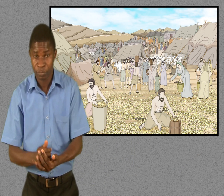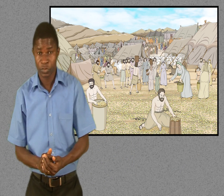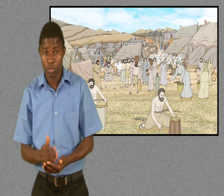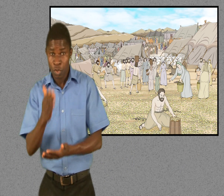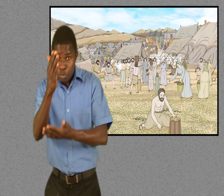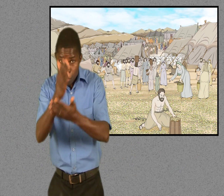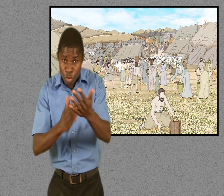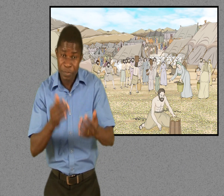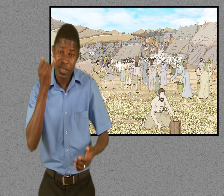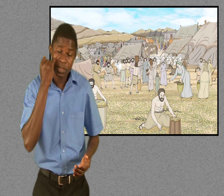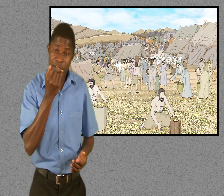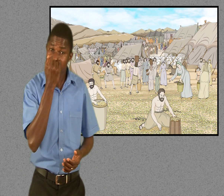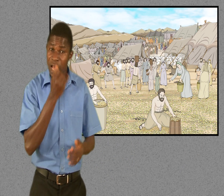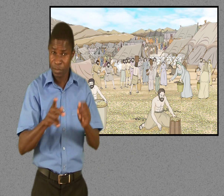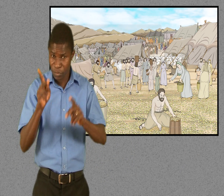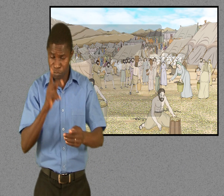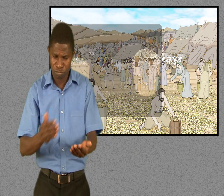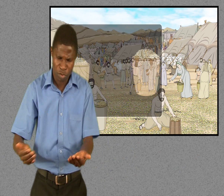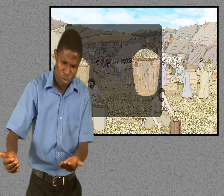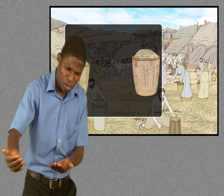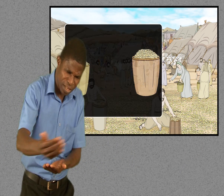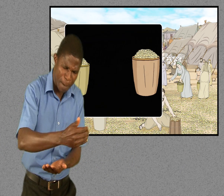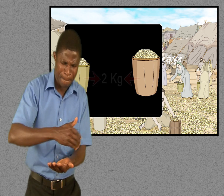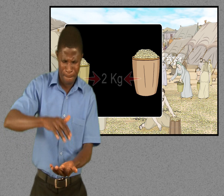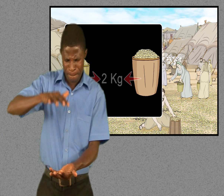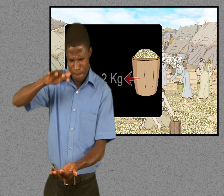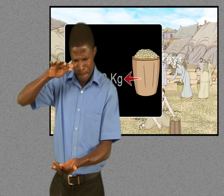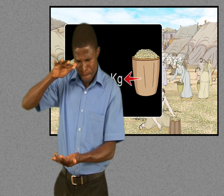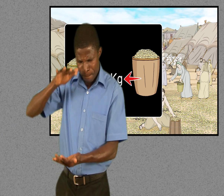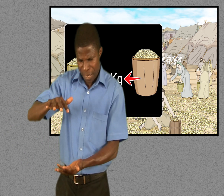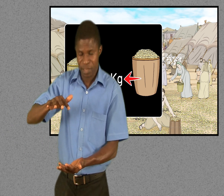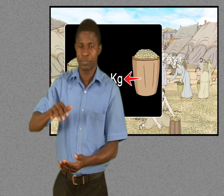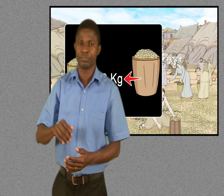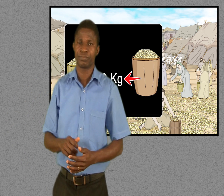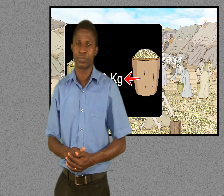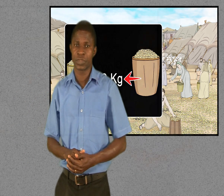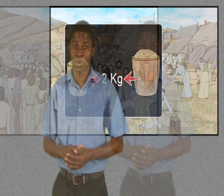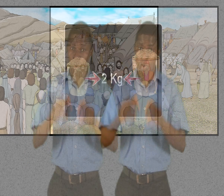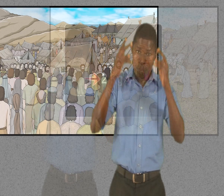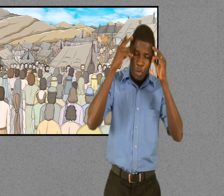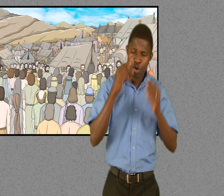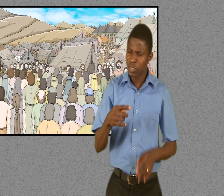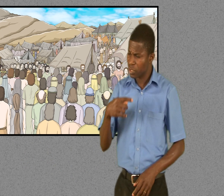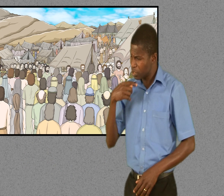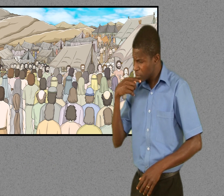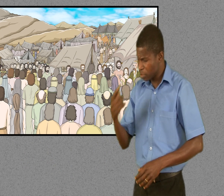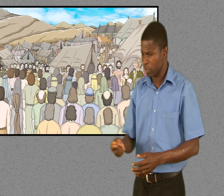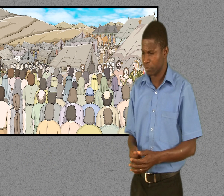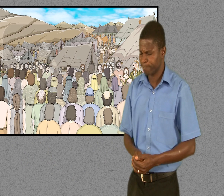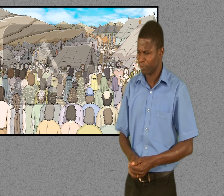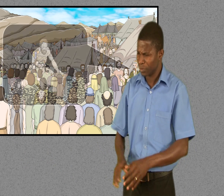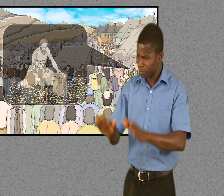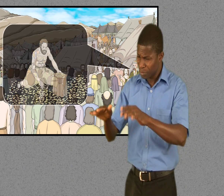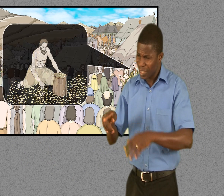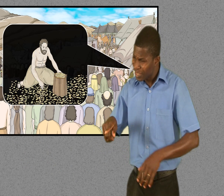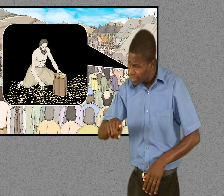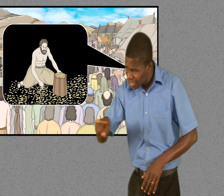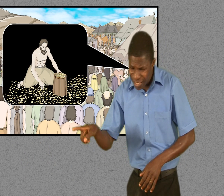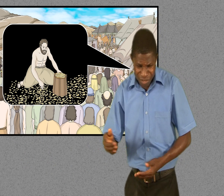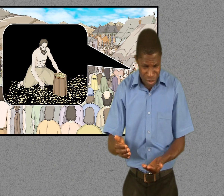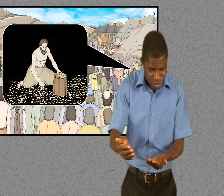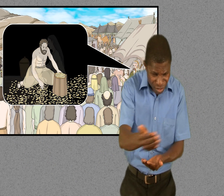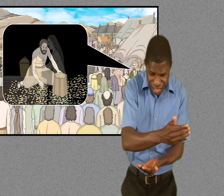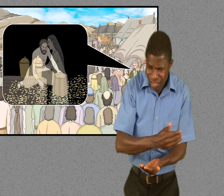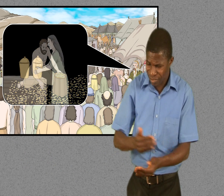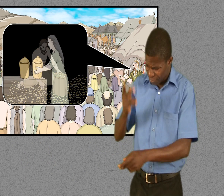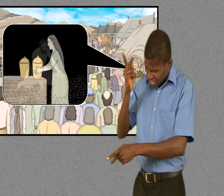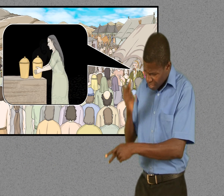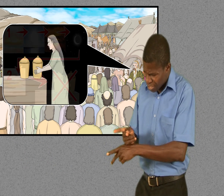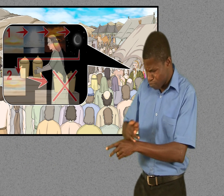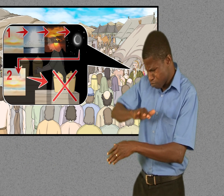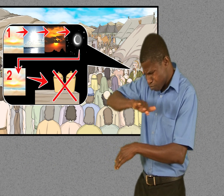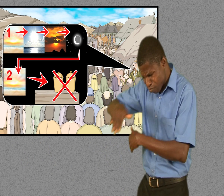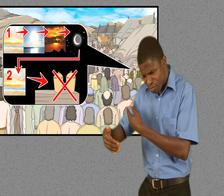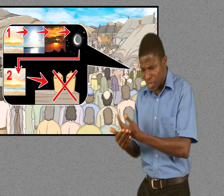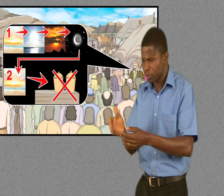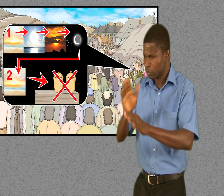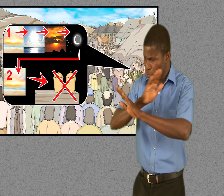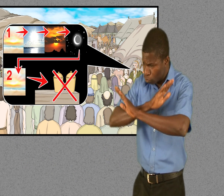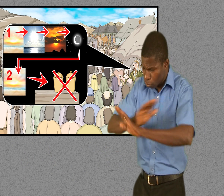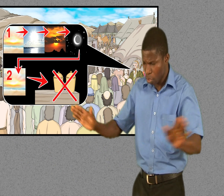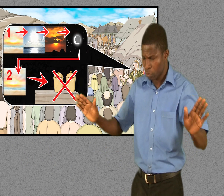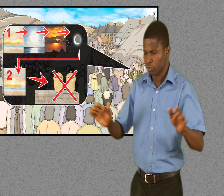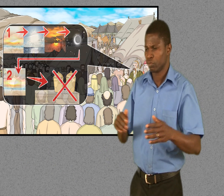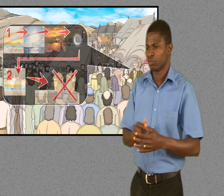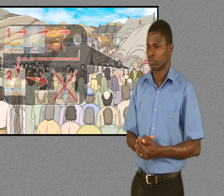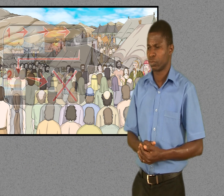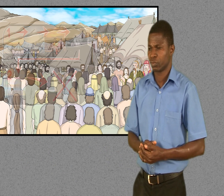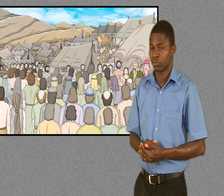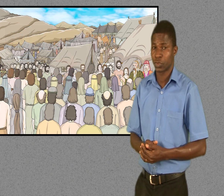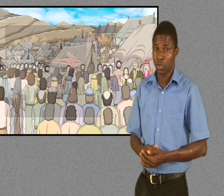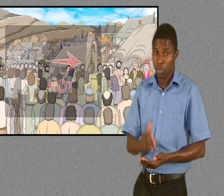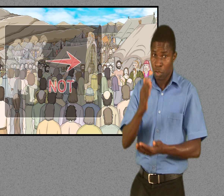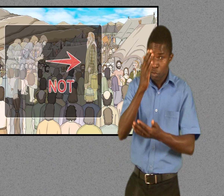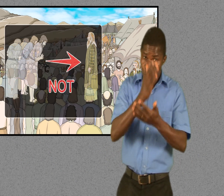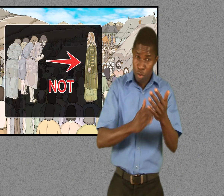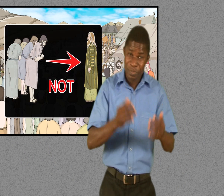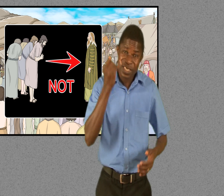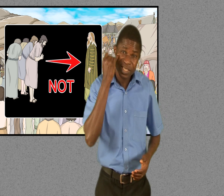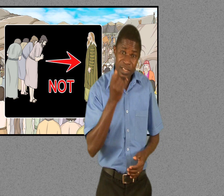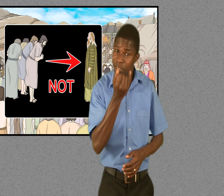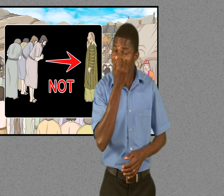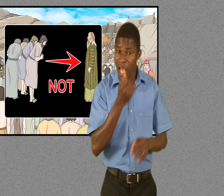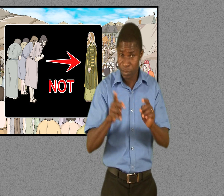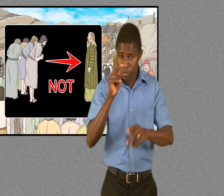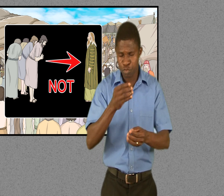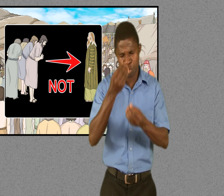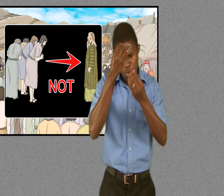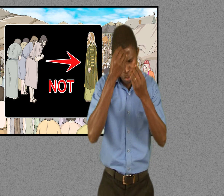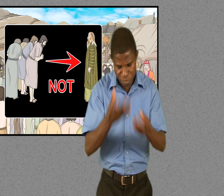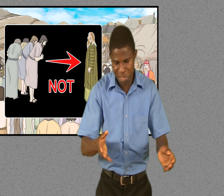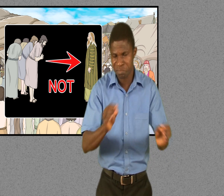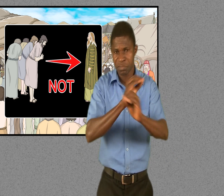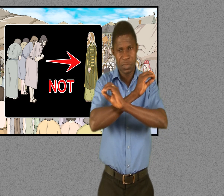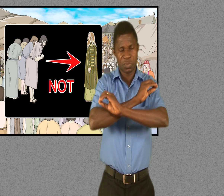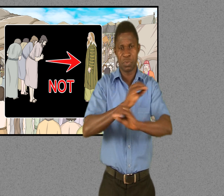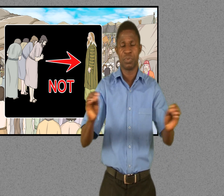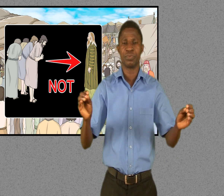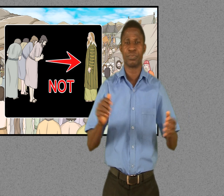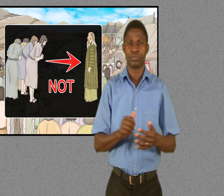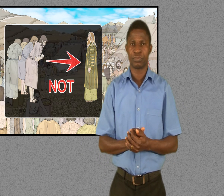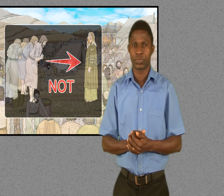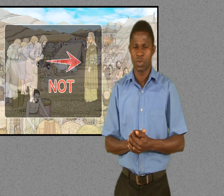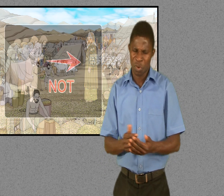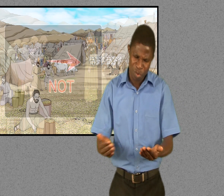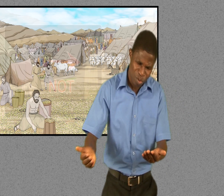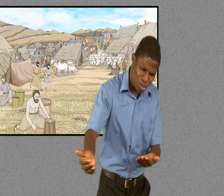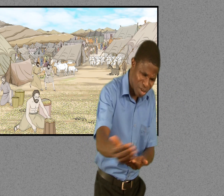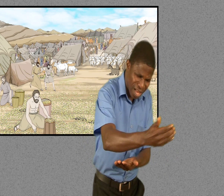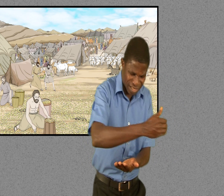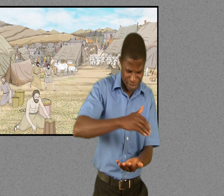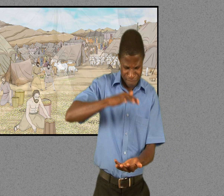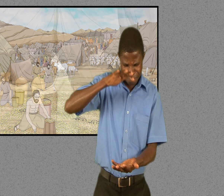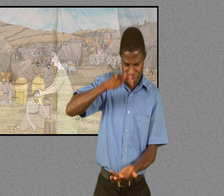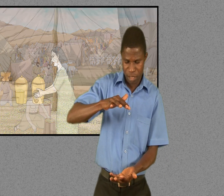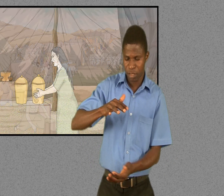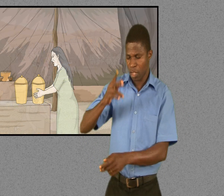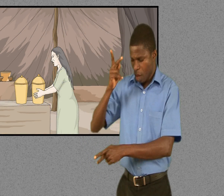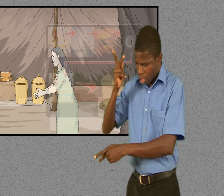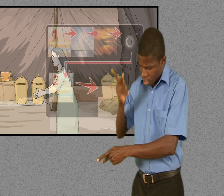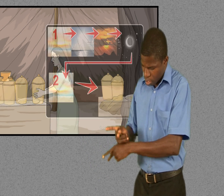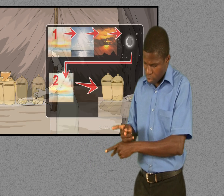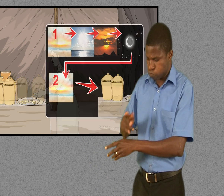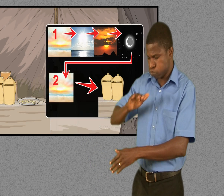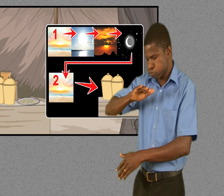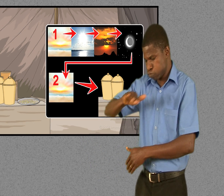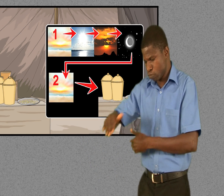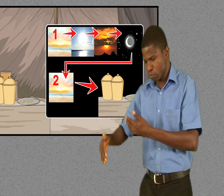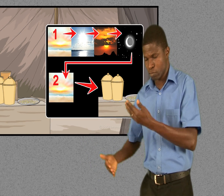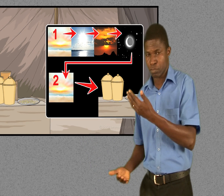When they measured it by the omer, he who gathered much had no excess, and he who gathered little had no shortfall. Each one gathered as much as he needed to eat. Then Moses said to them, “No one may keep any of it until morning.” But they did not listen to Moses;